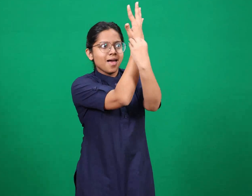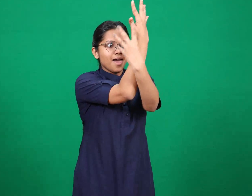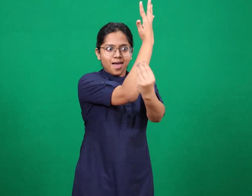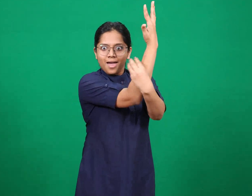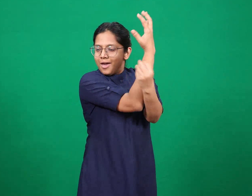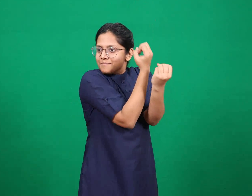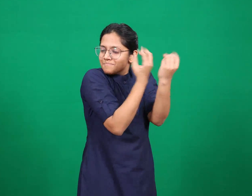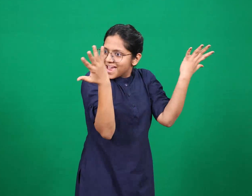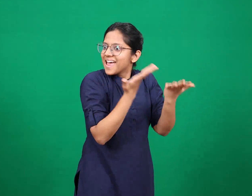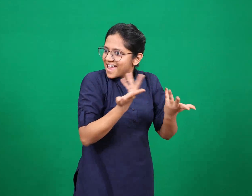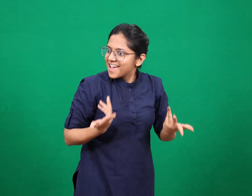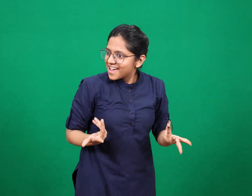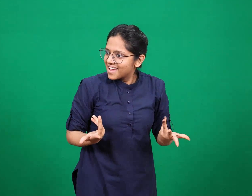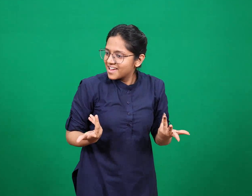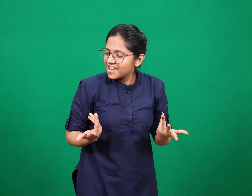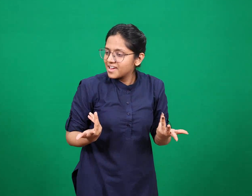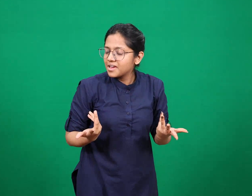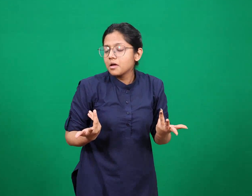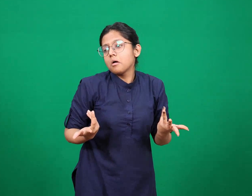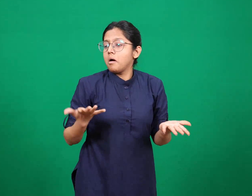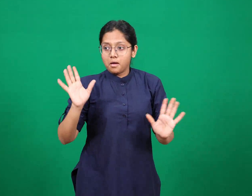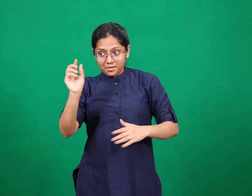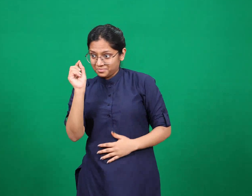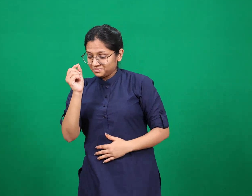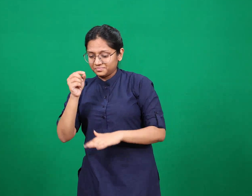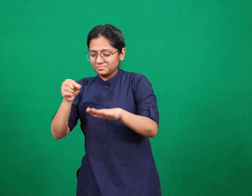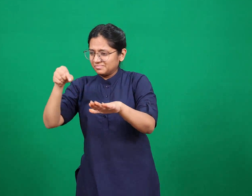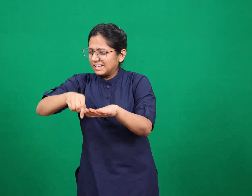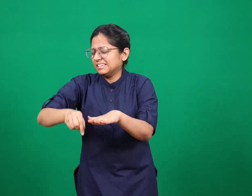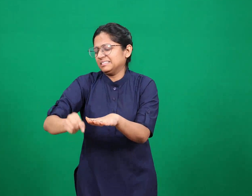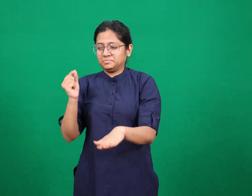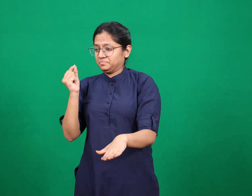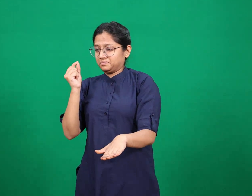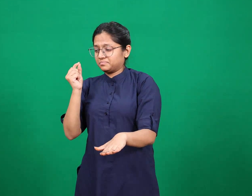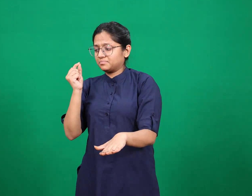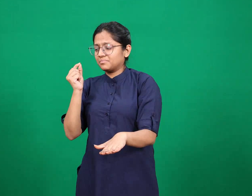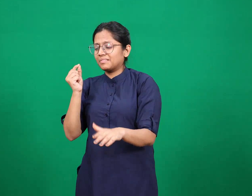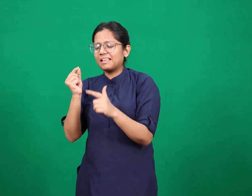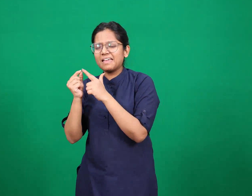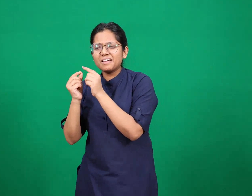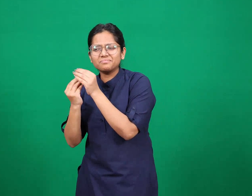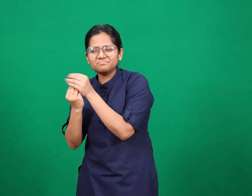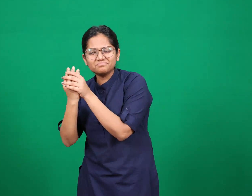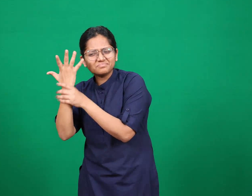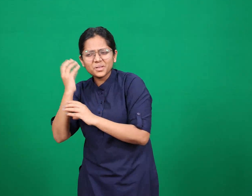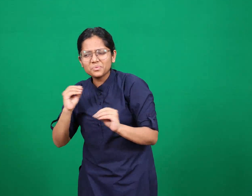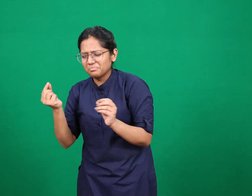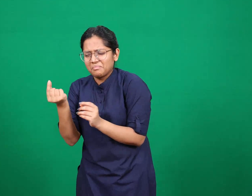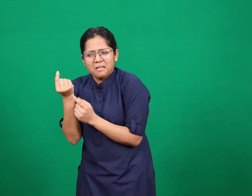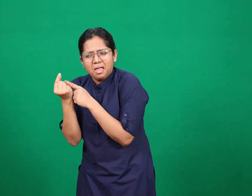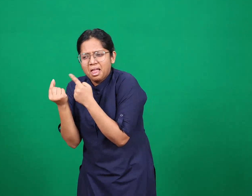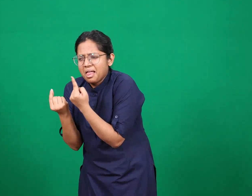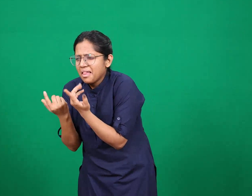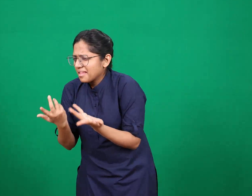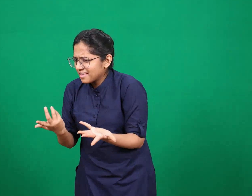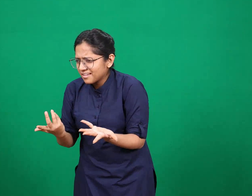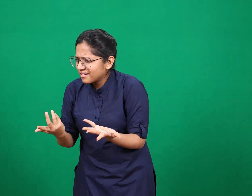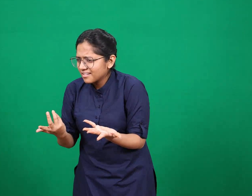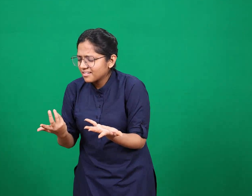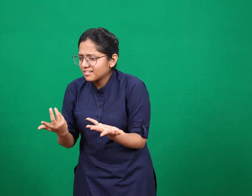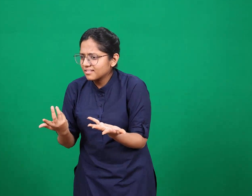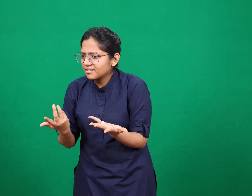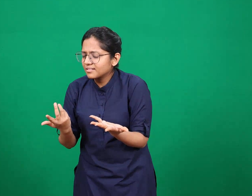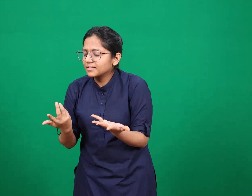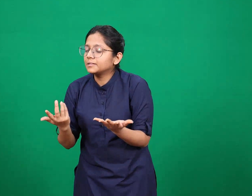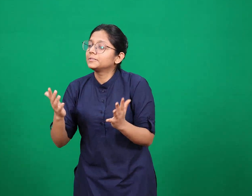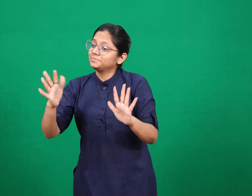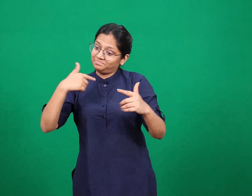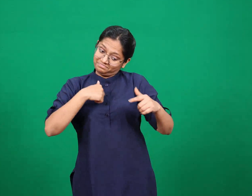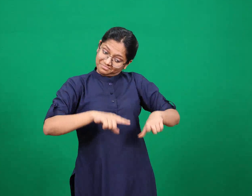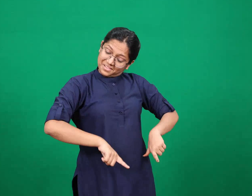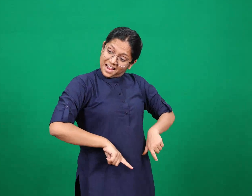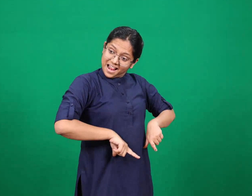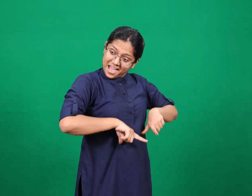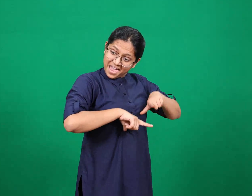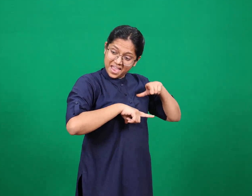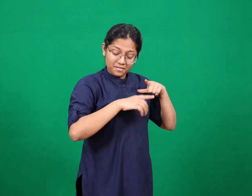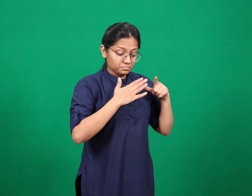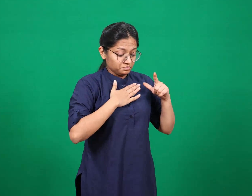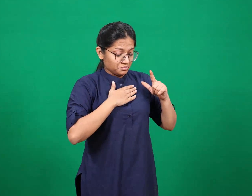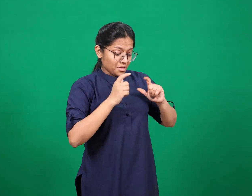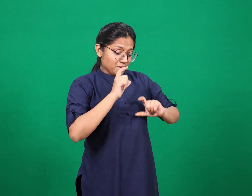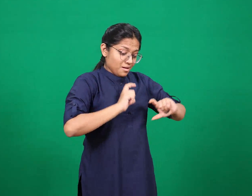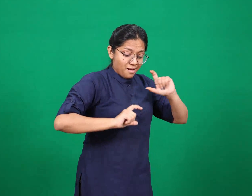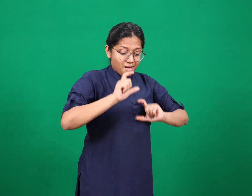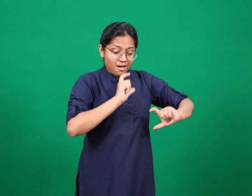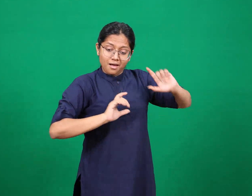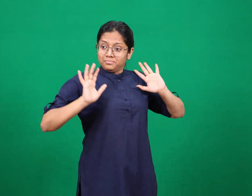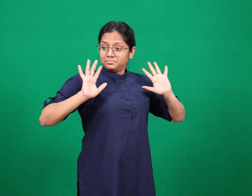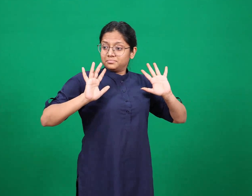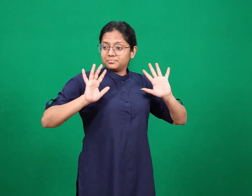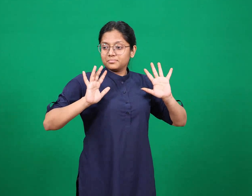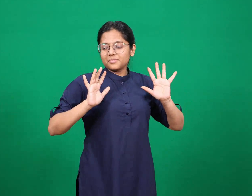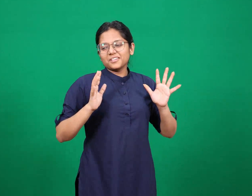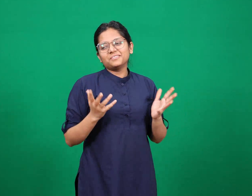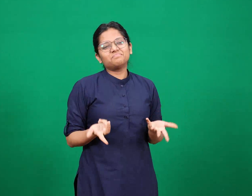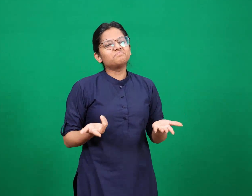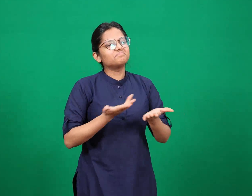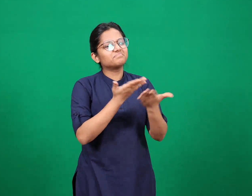but if it dies, it bears much fruit.